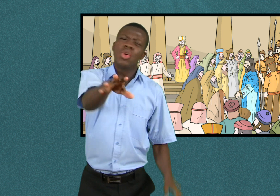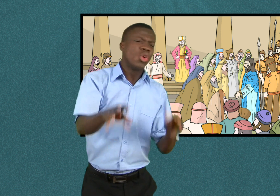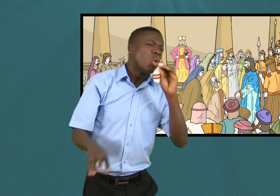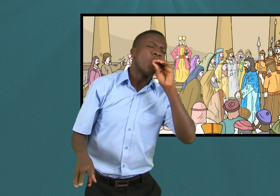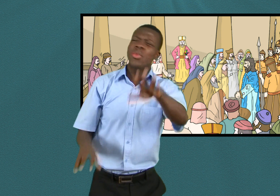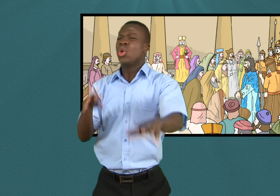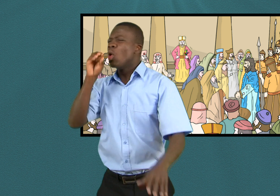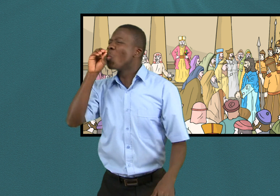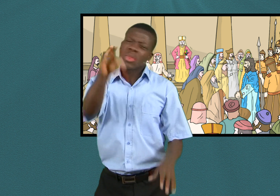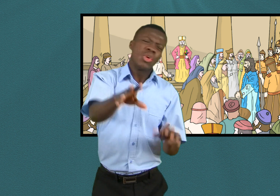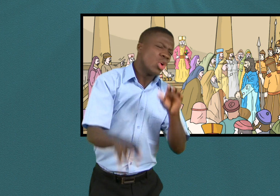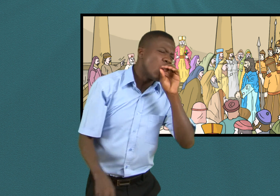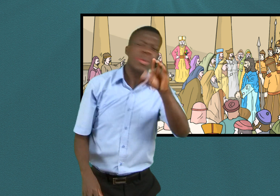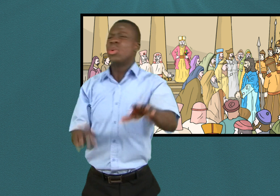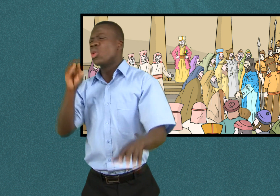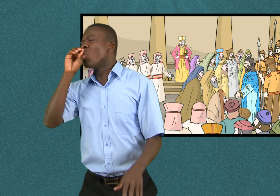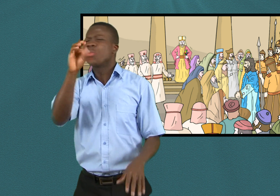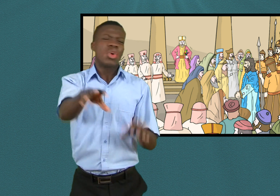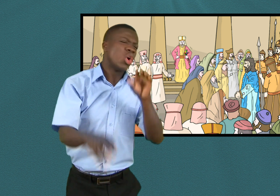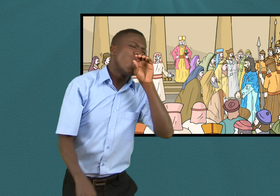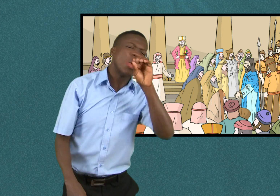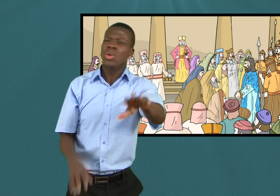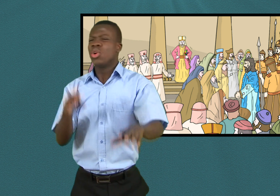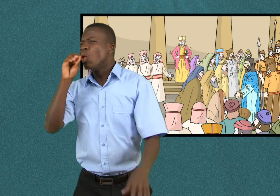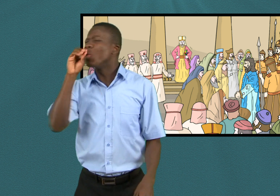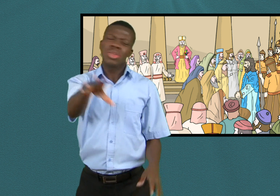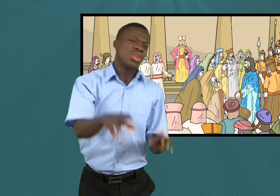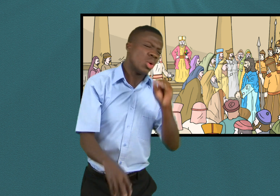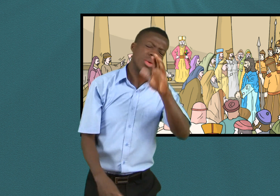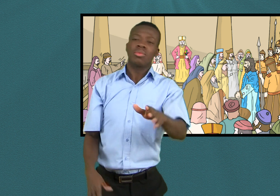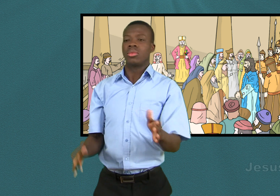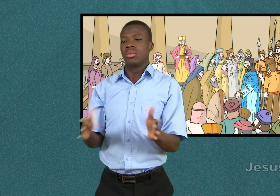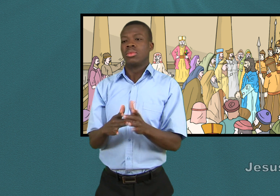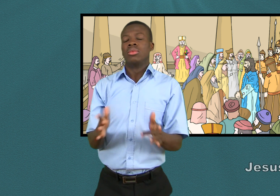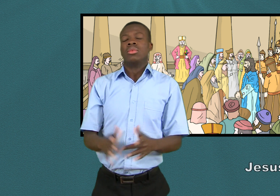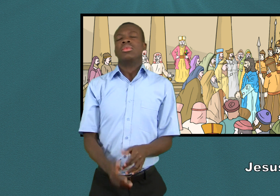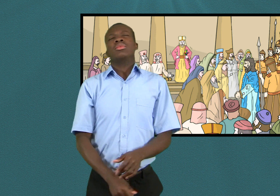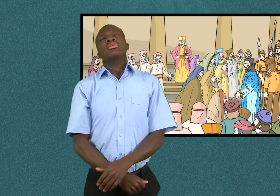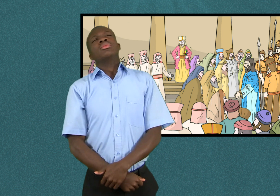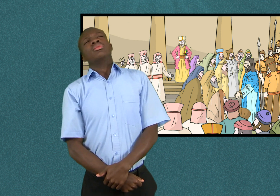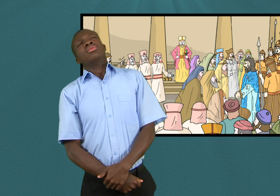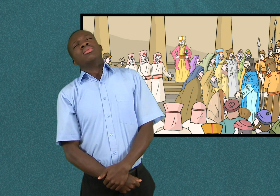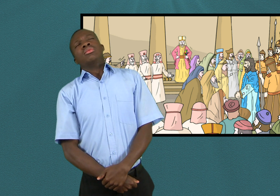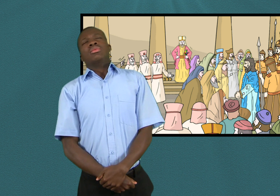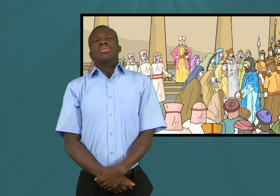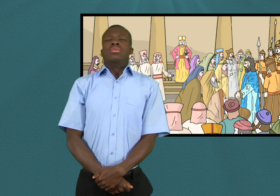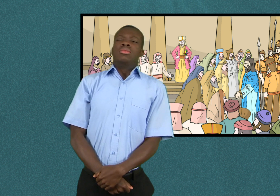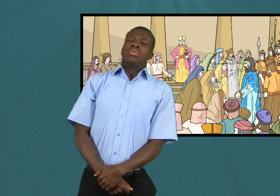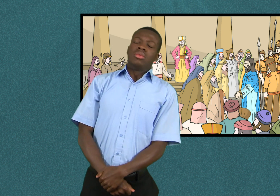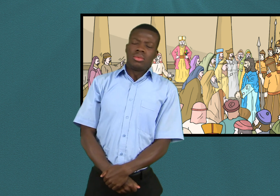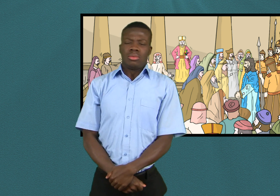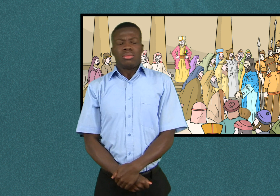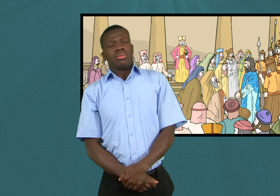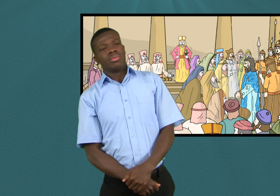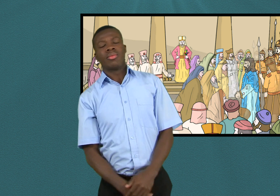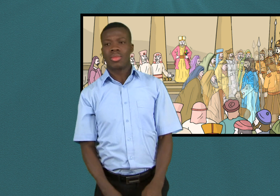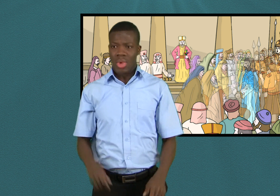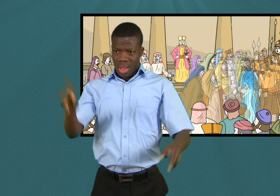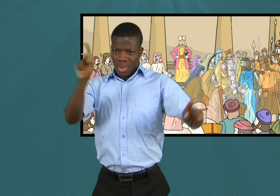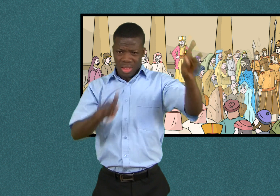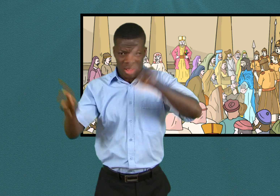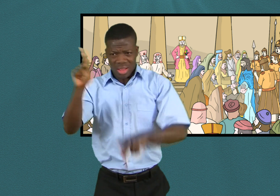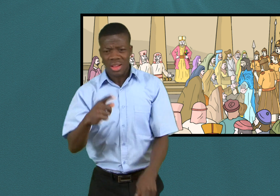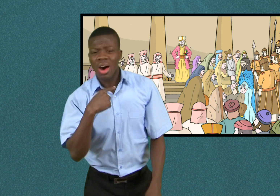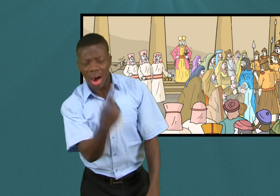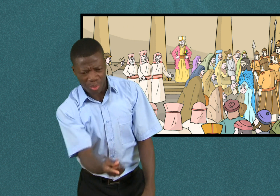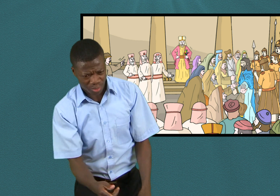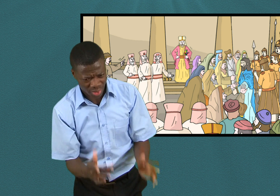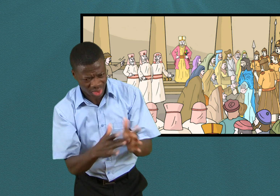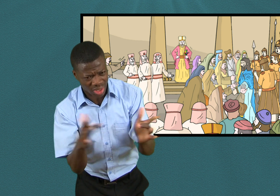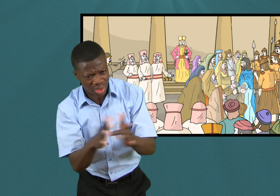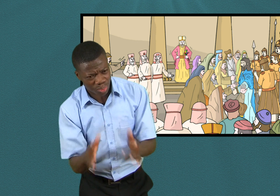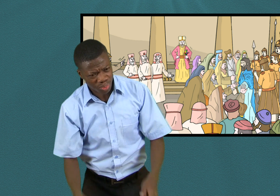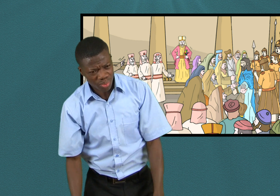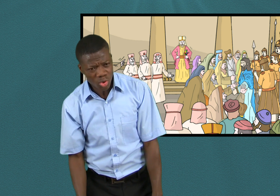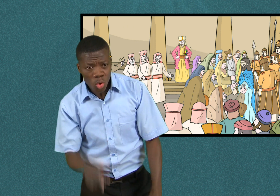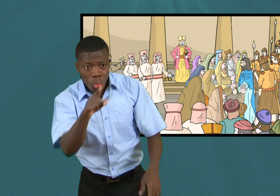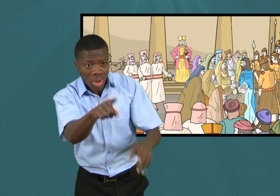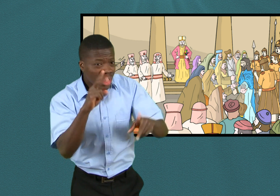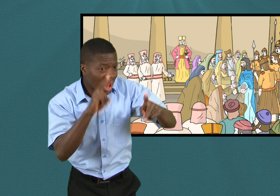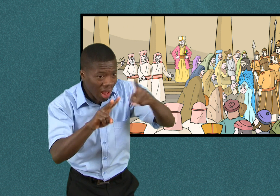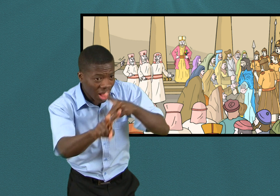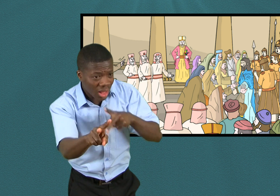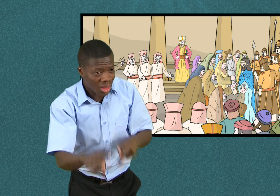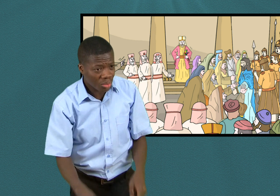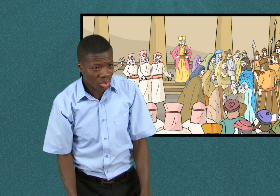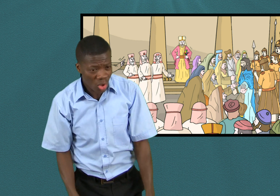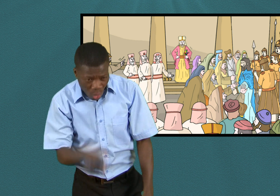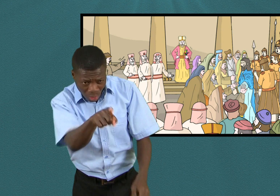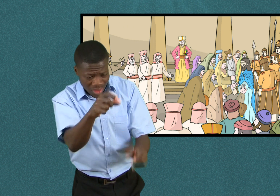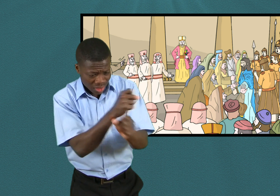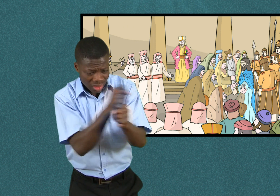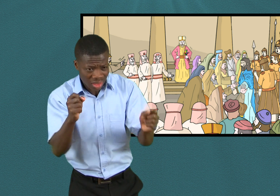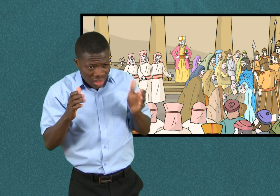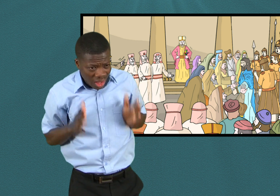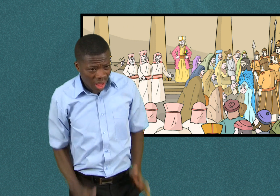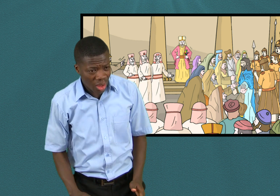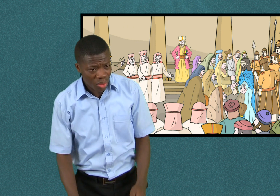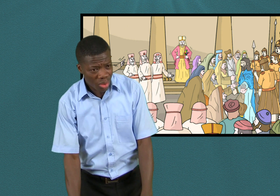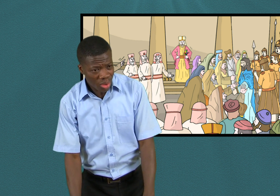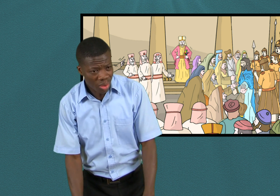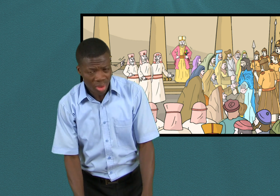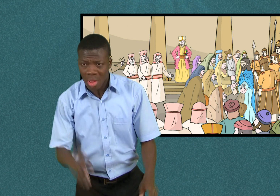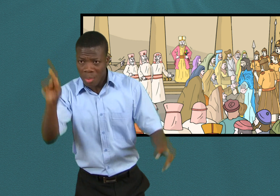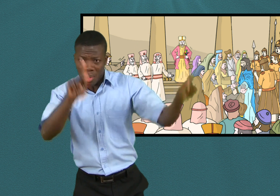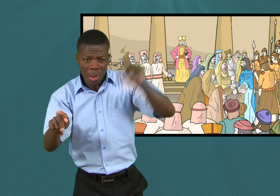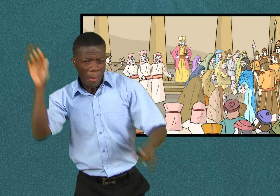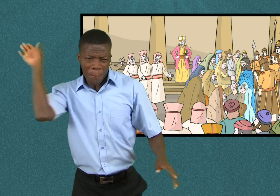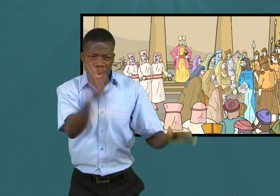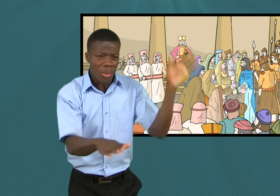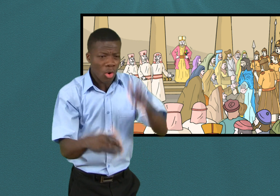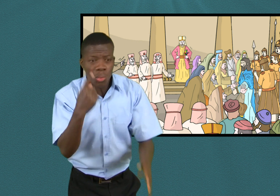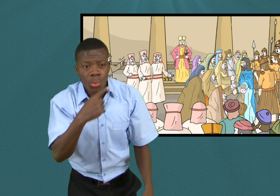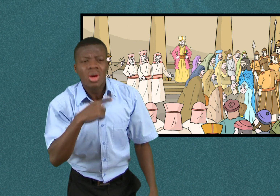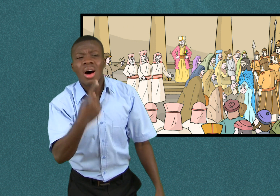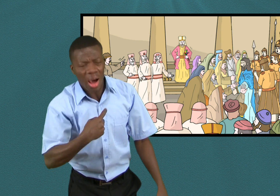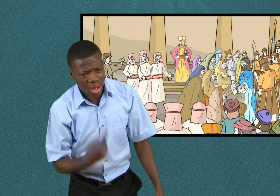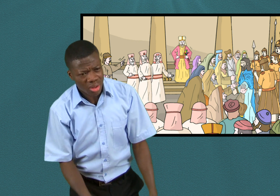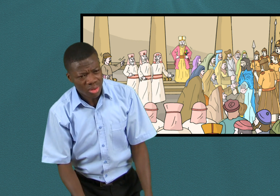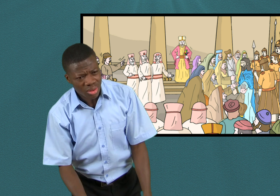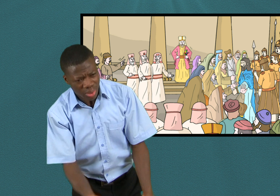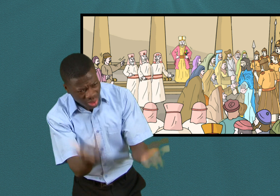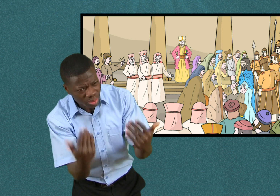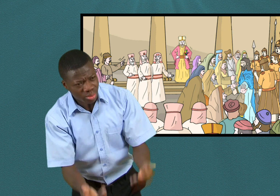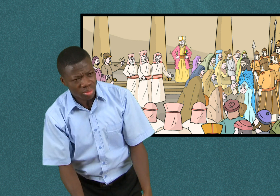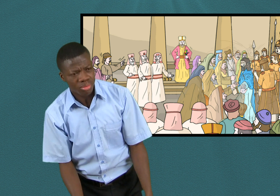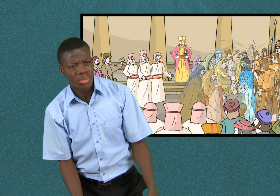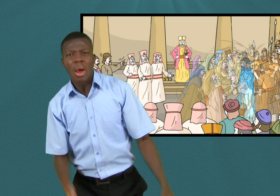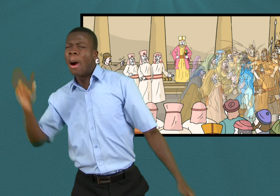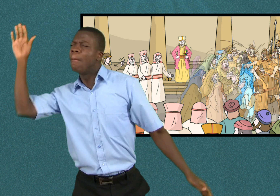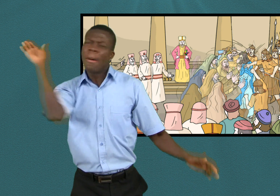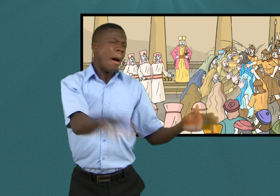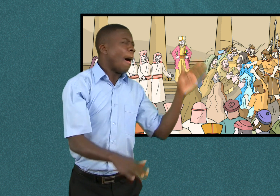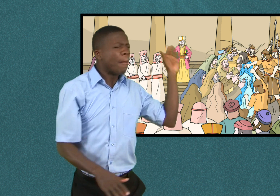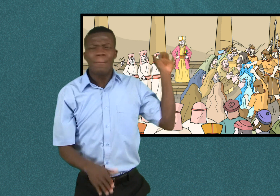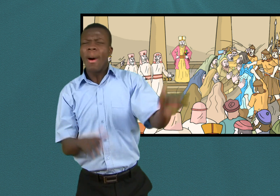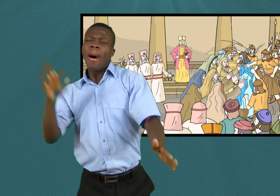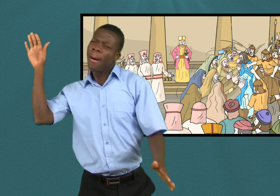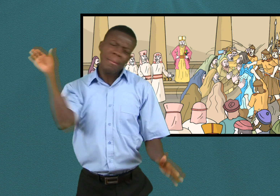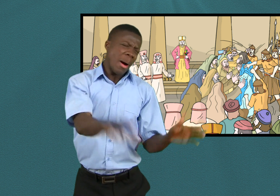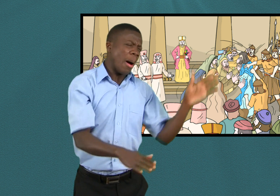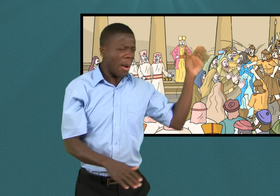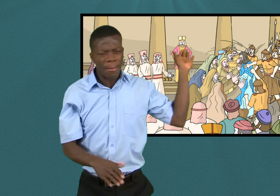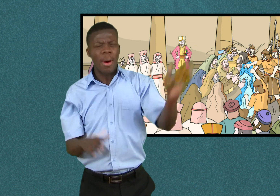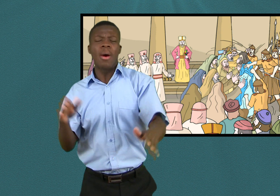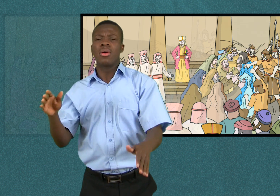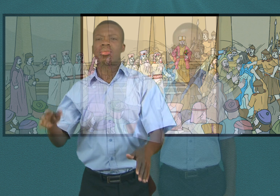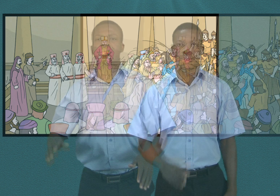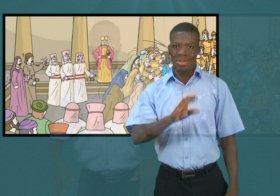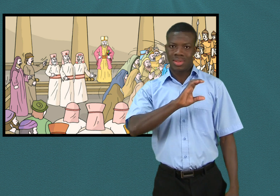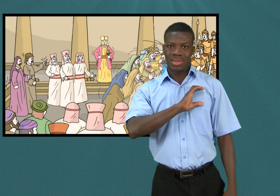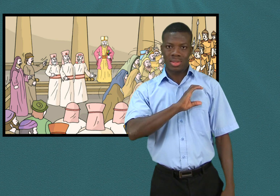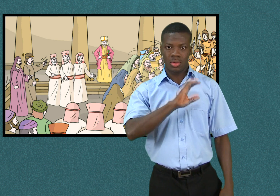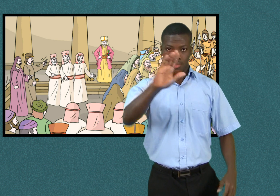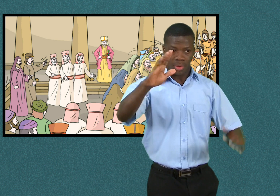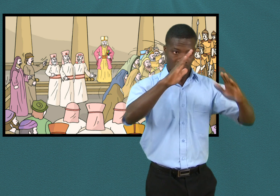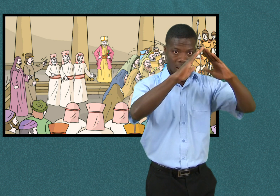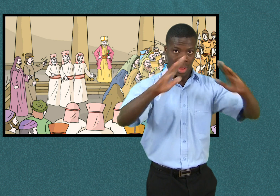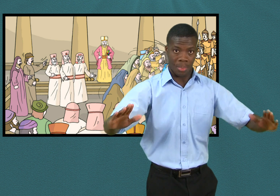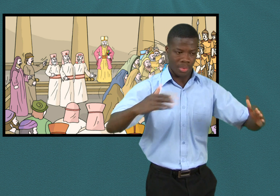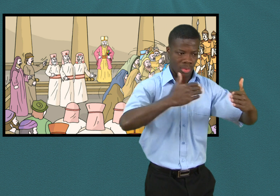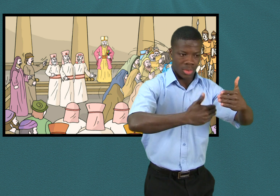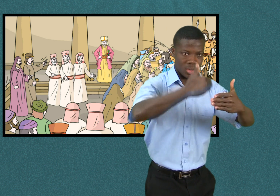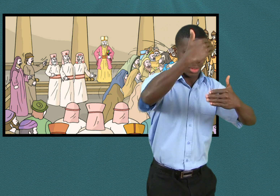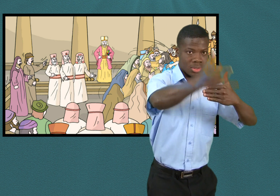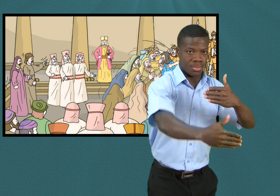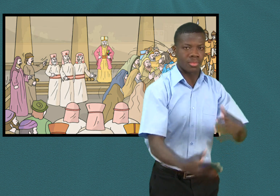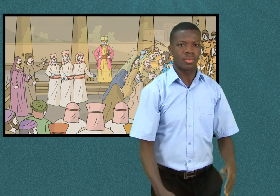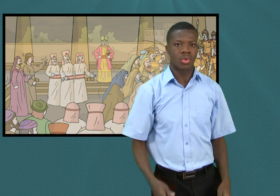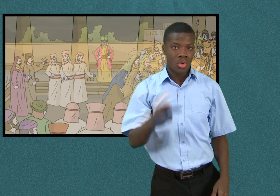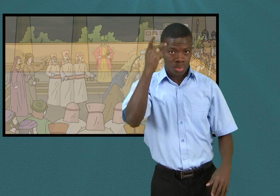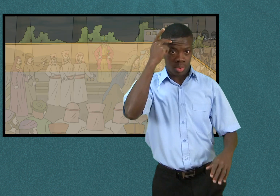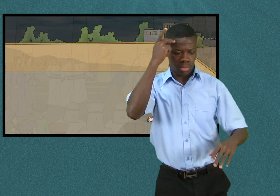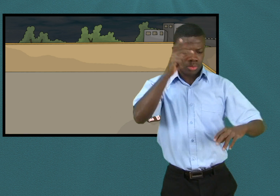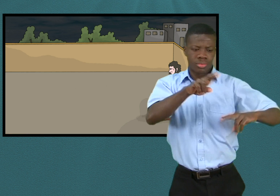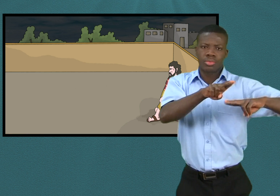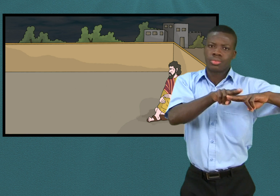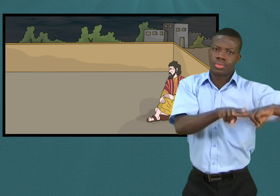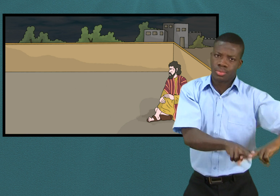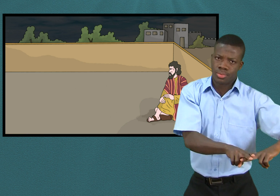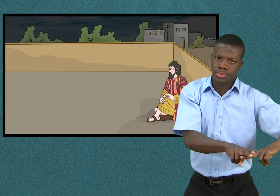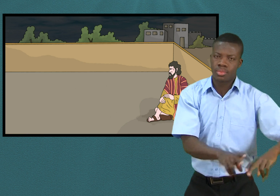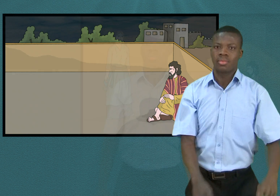Others slapped Him and said, “Prophesy to us, Christ!